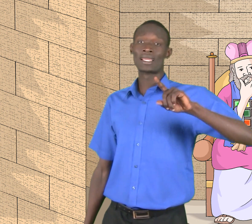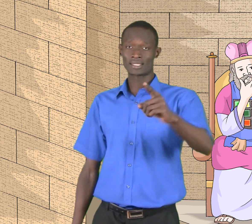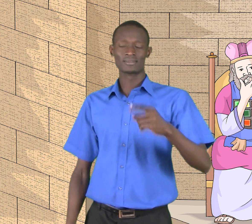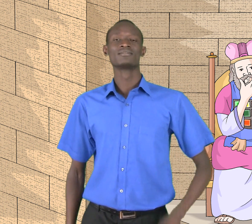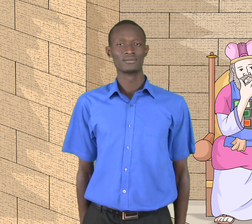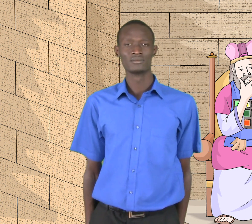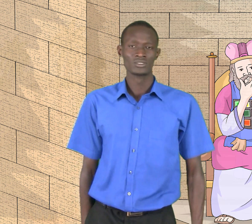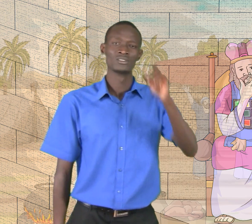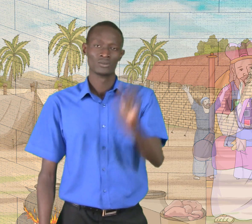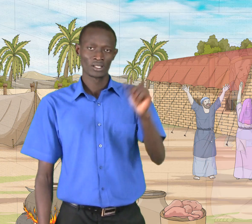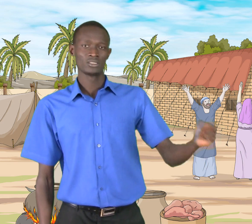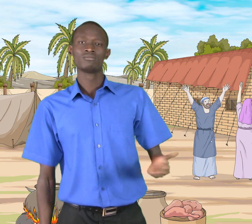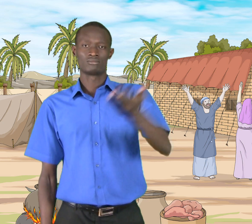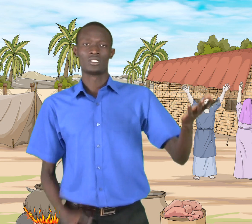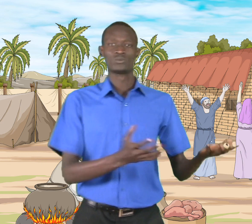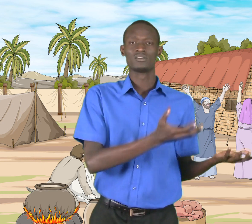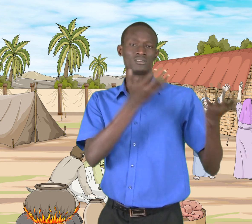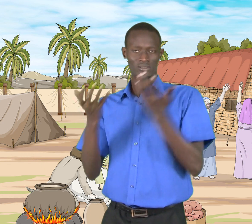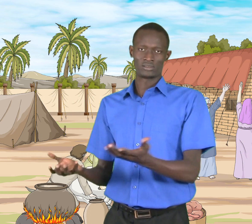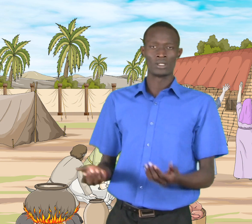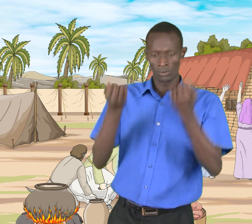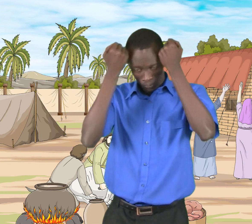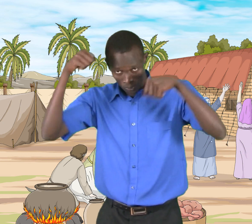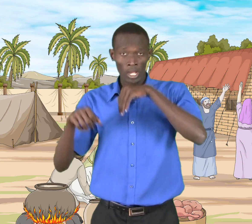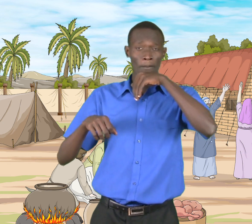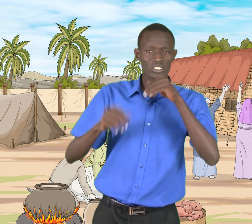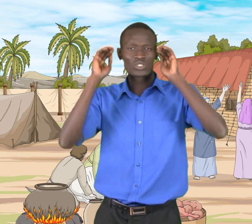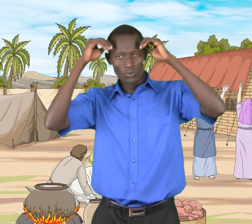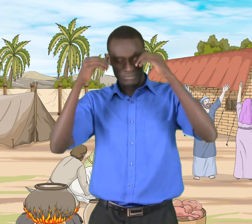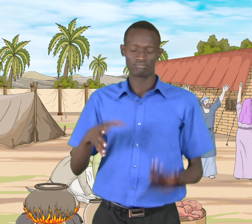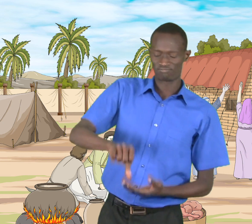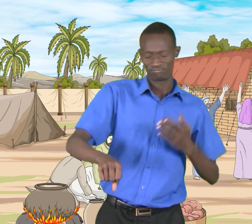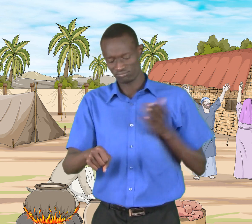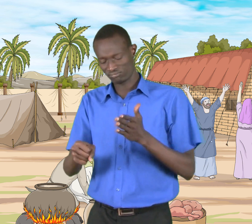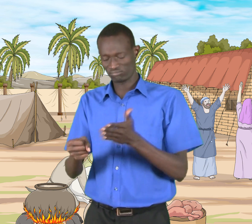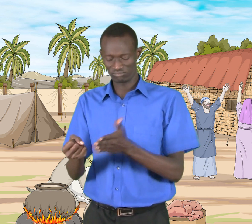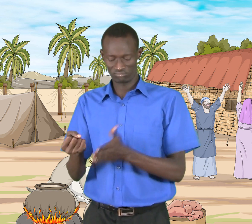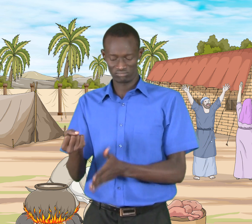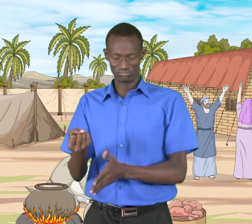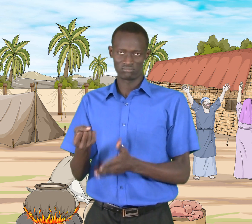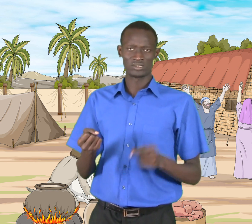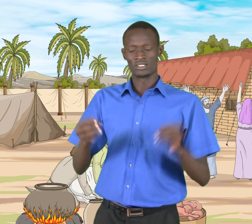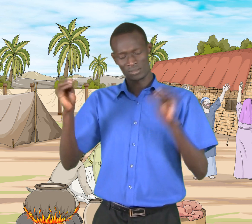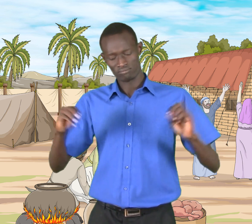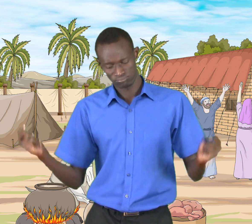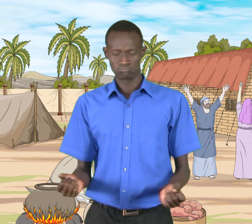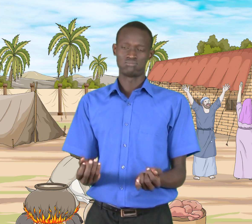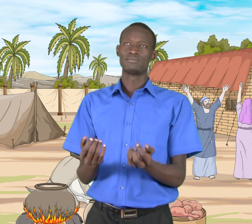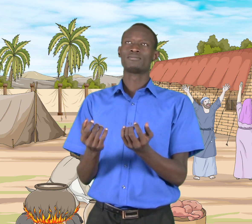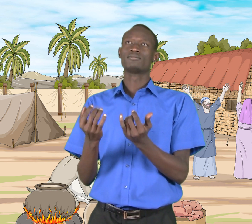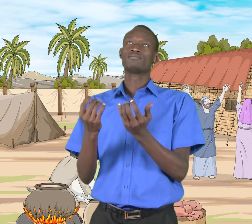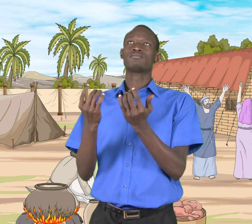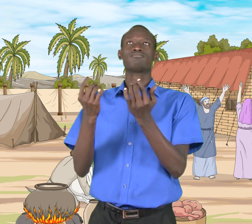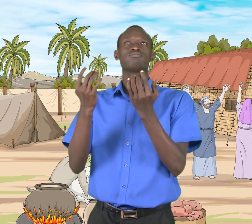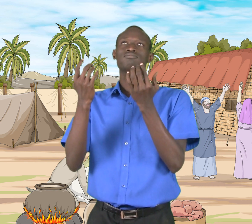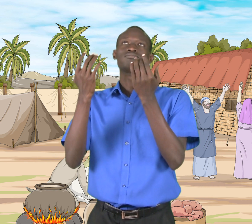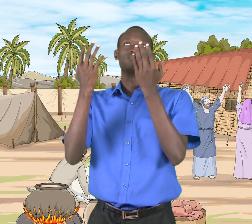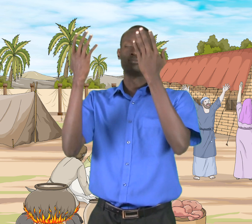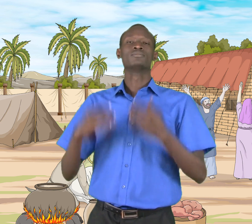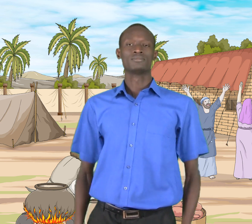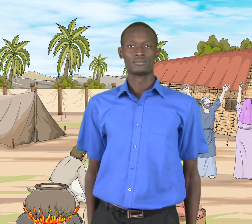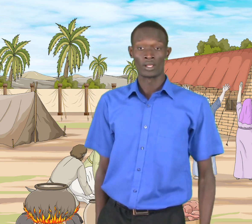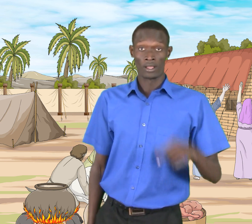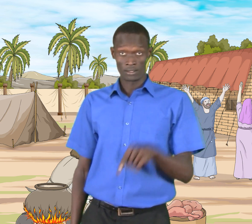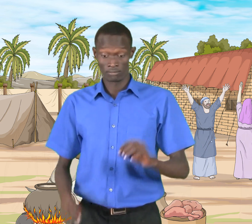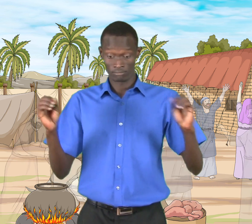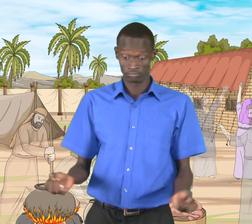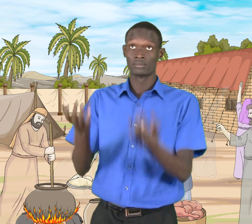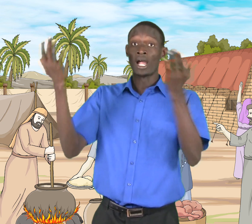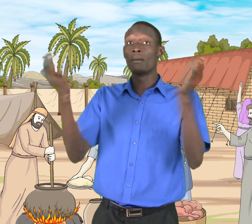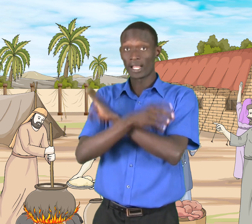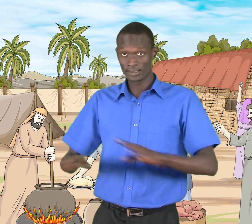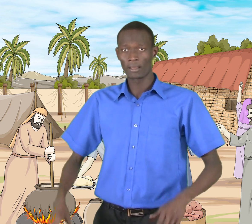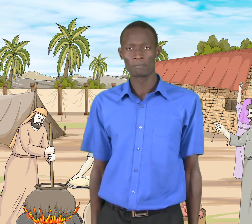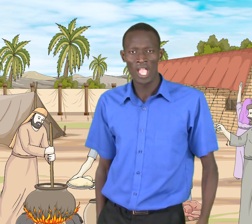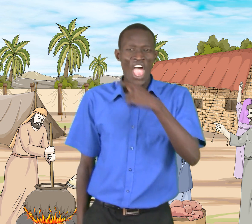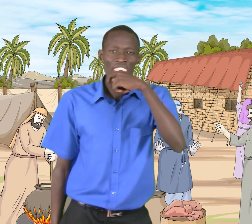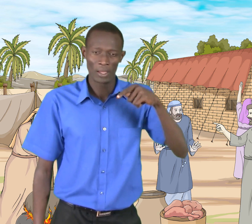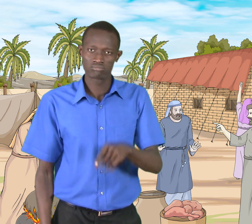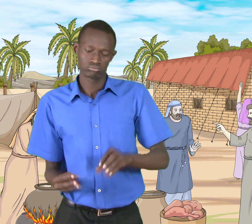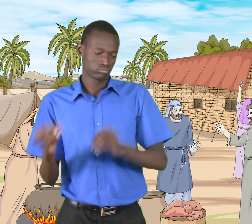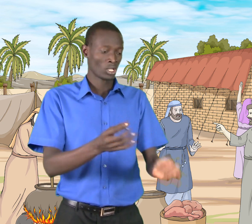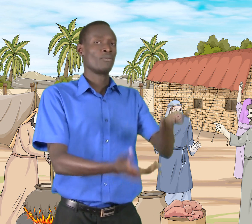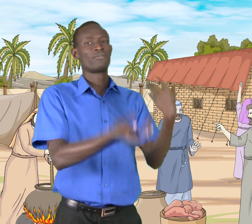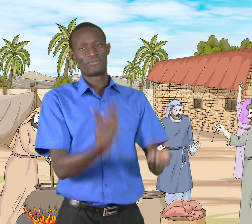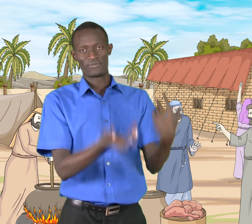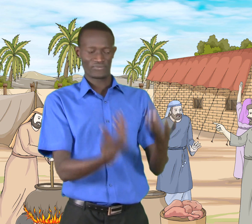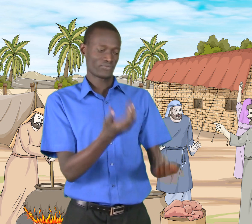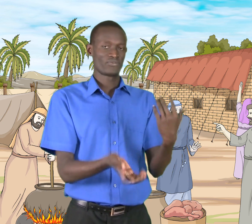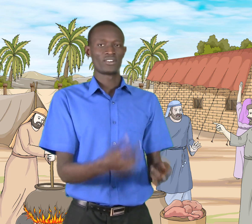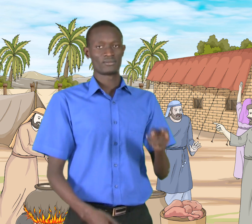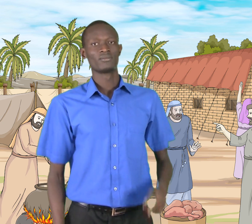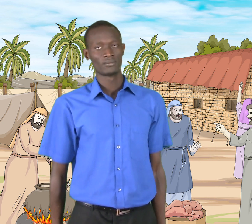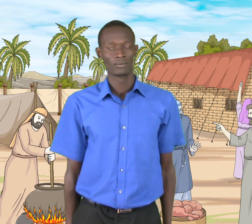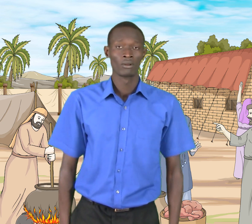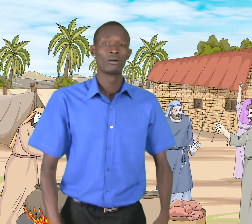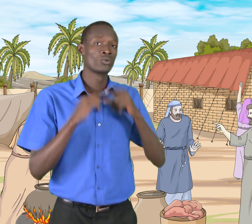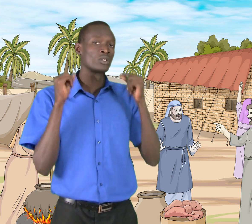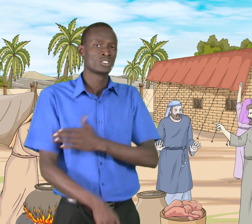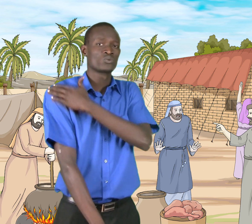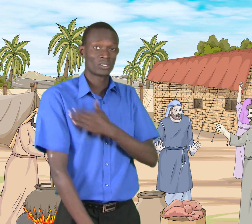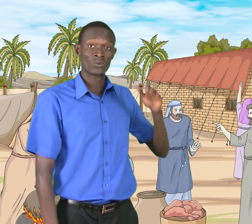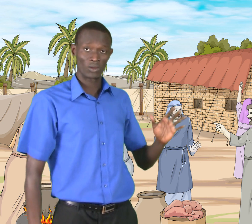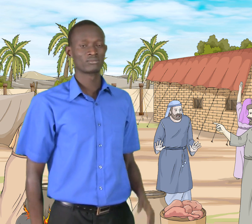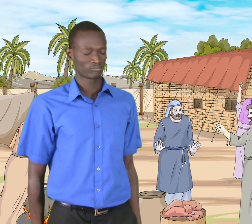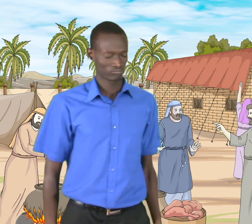When any man offered a sacrifice, the servant of the priest would come with a three-pronged meat fork while the meat was boiling and plunge it into the pan or kettle or cauldron or cooking pot.